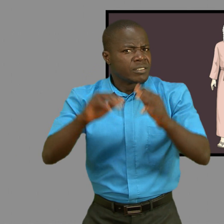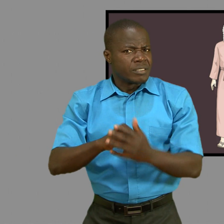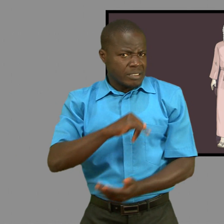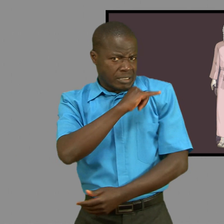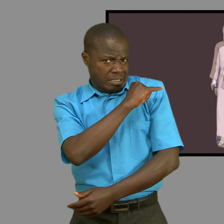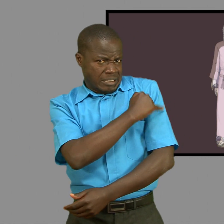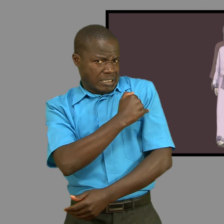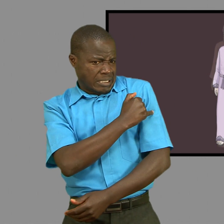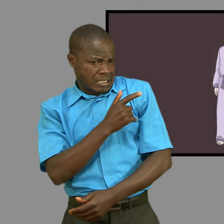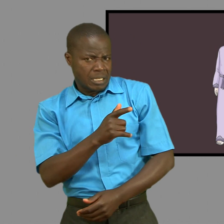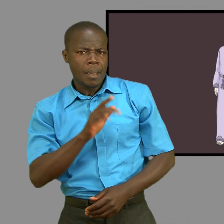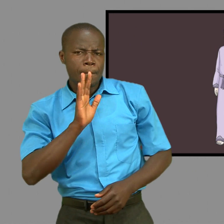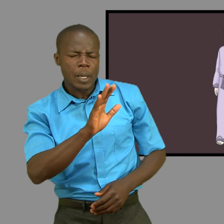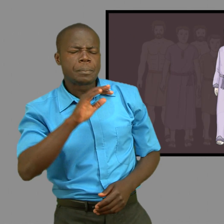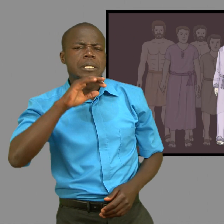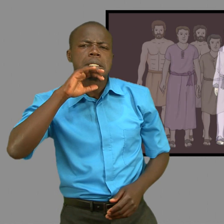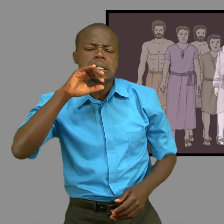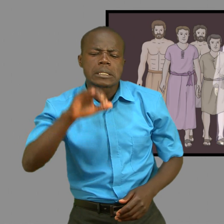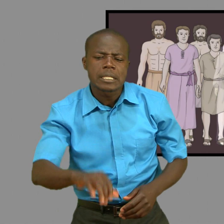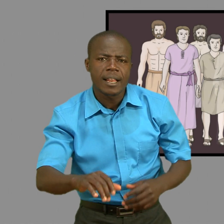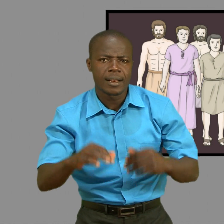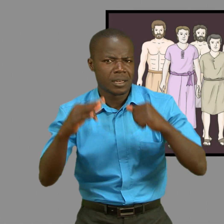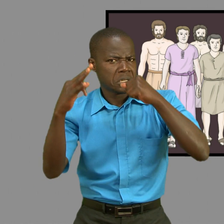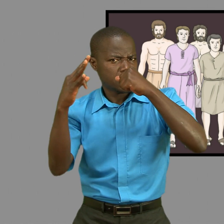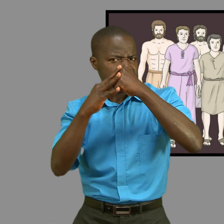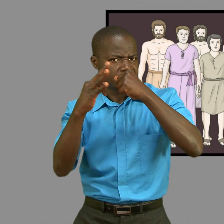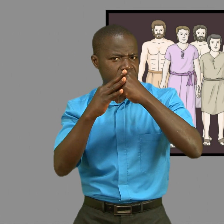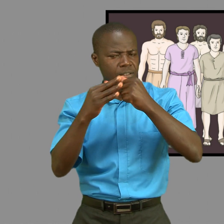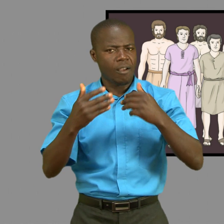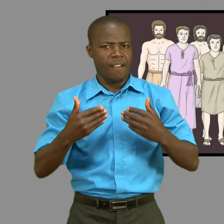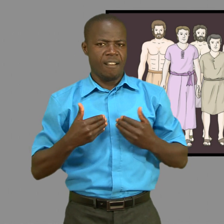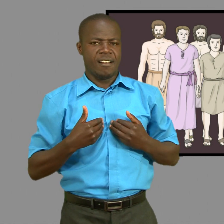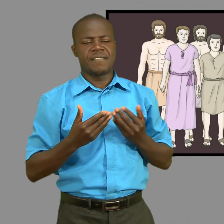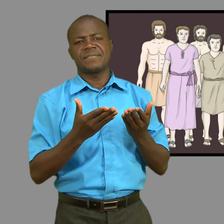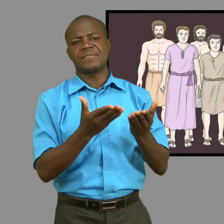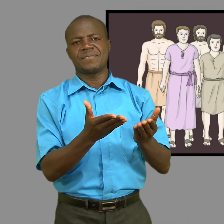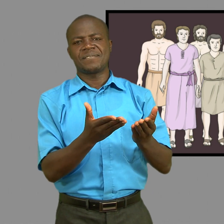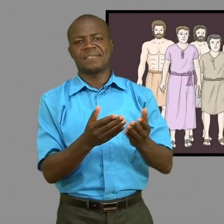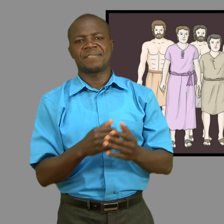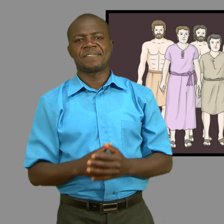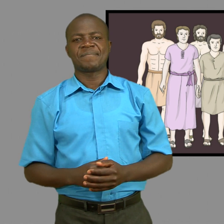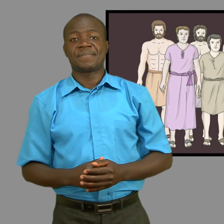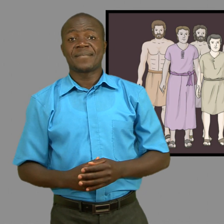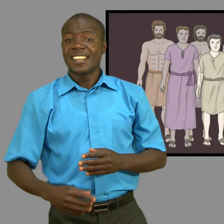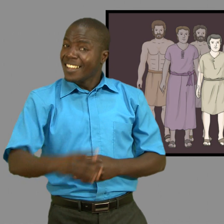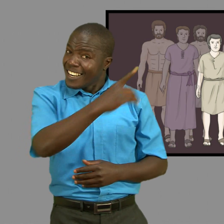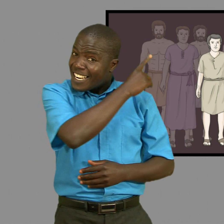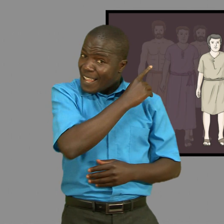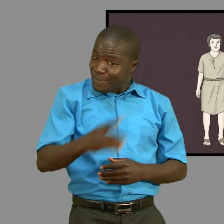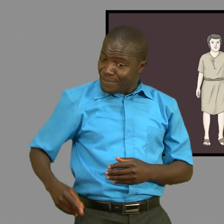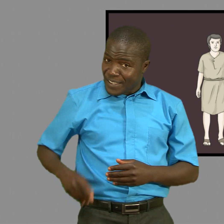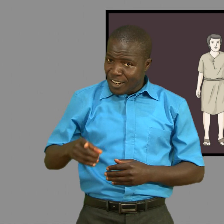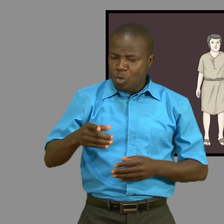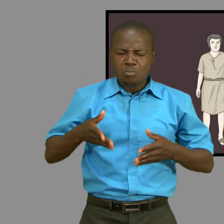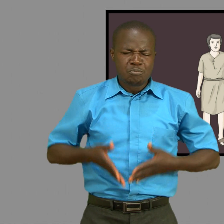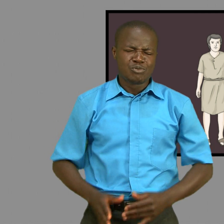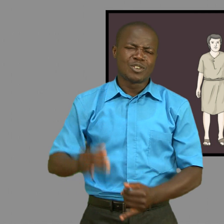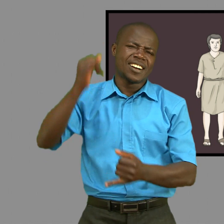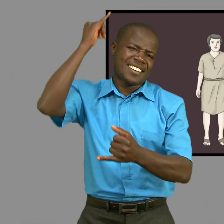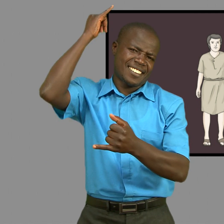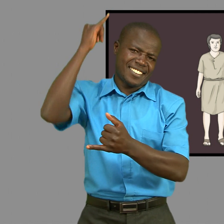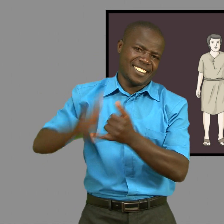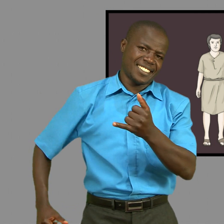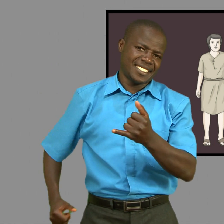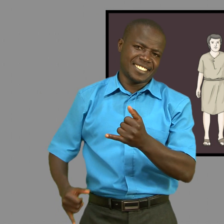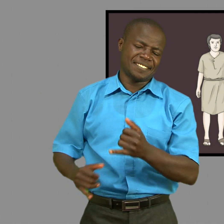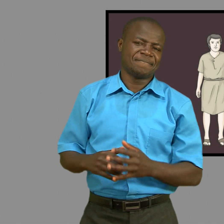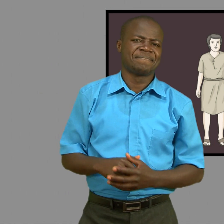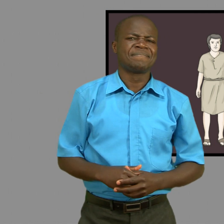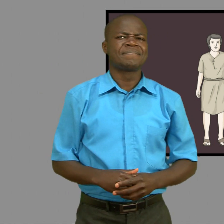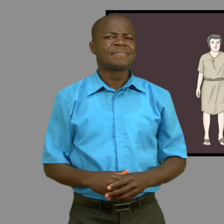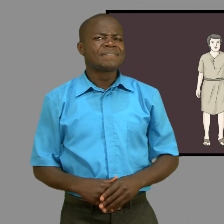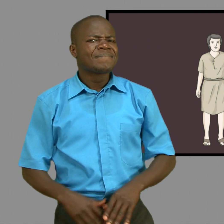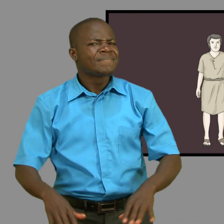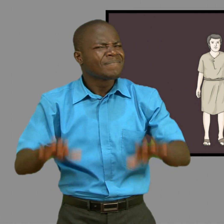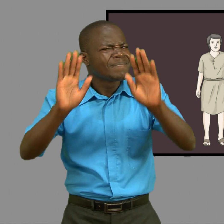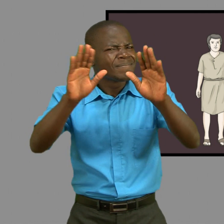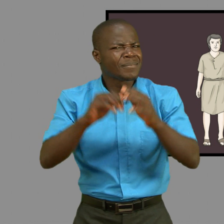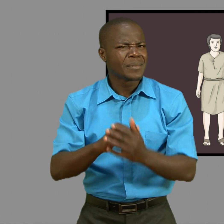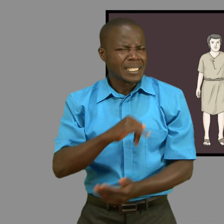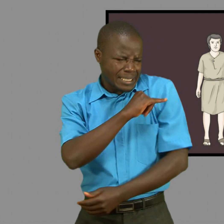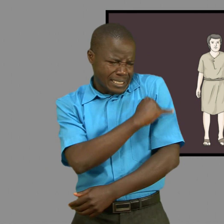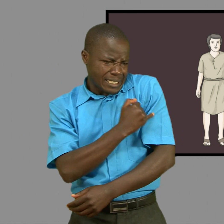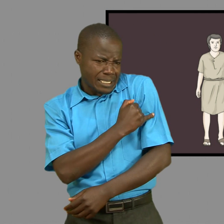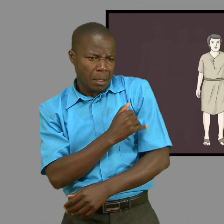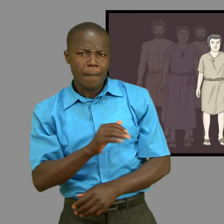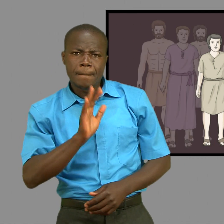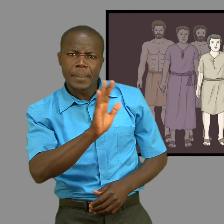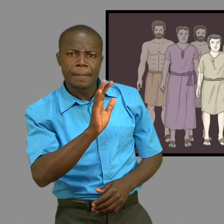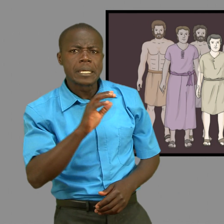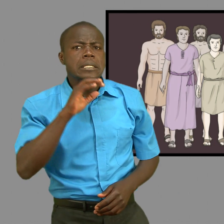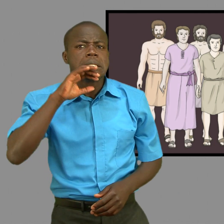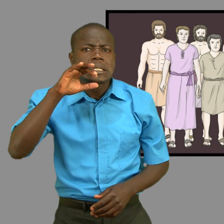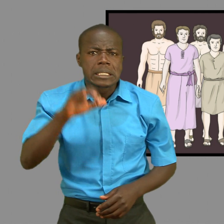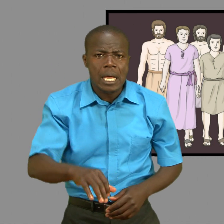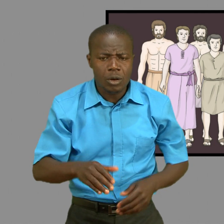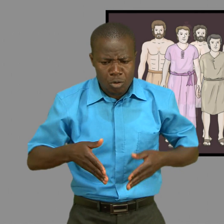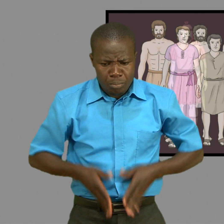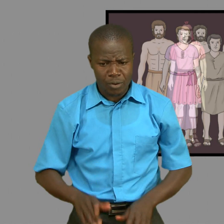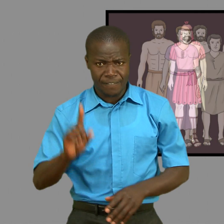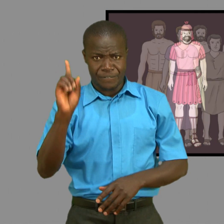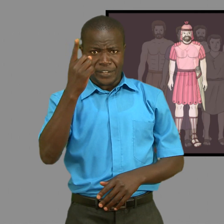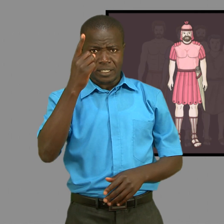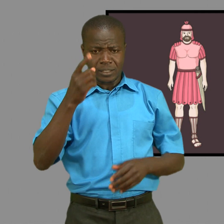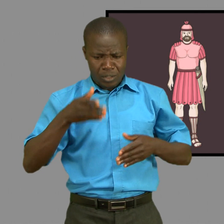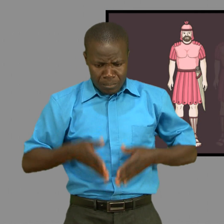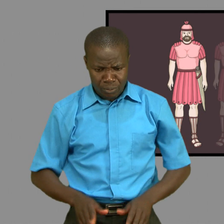And Jesse was old and well along in years.